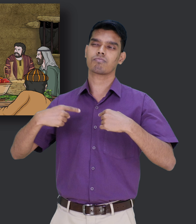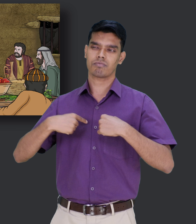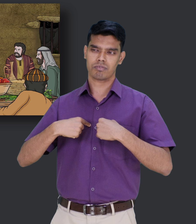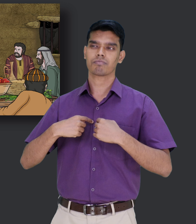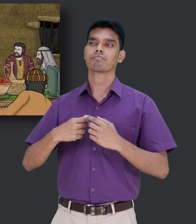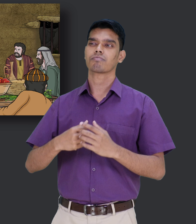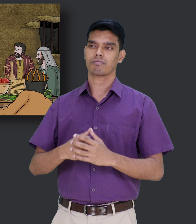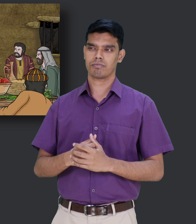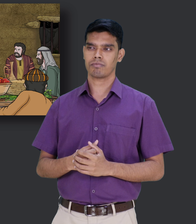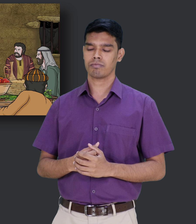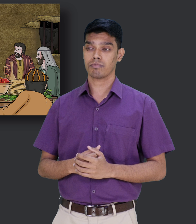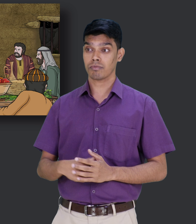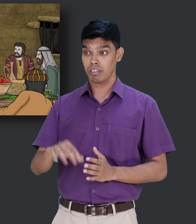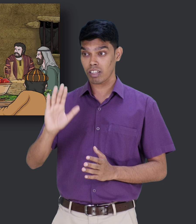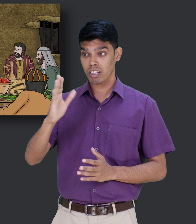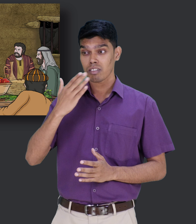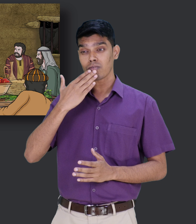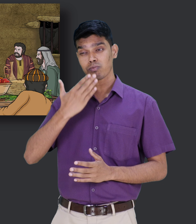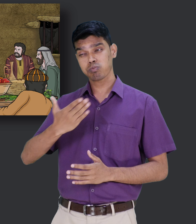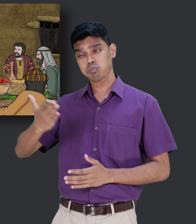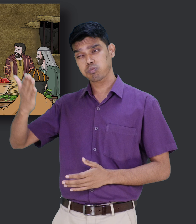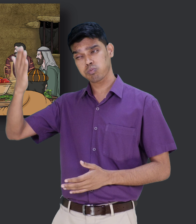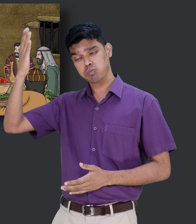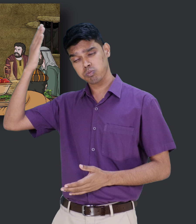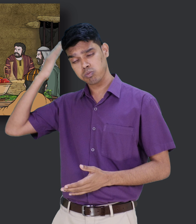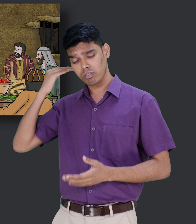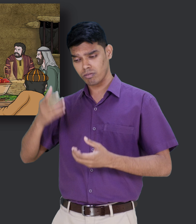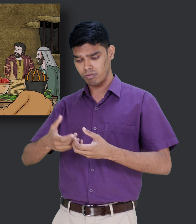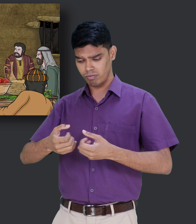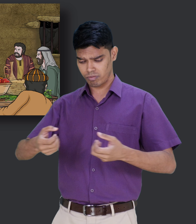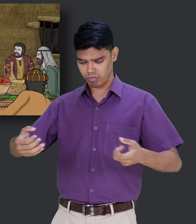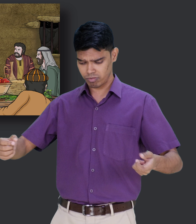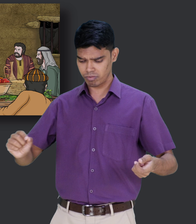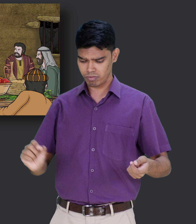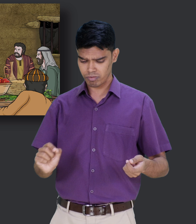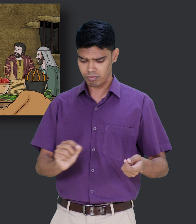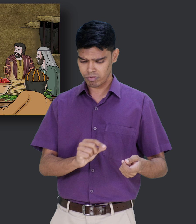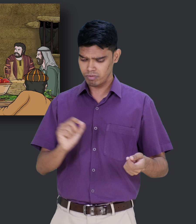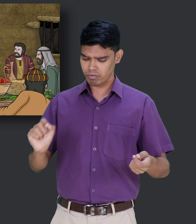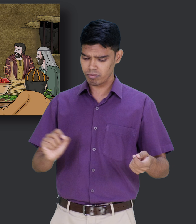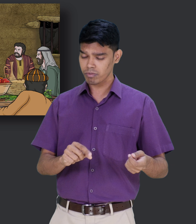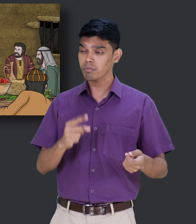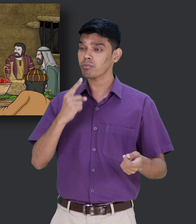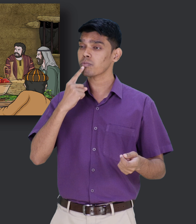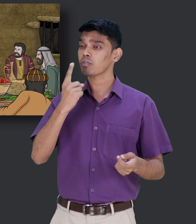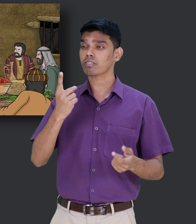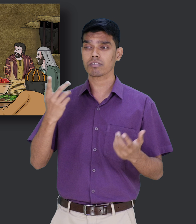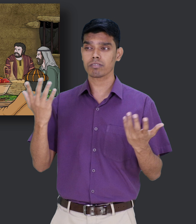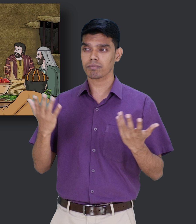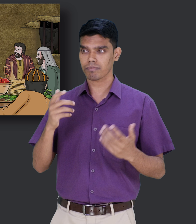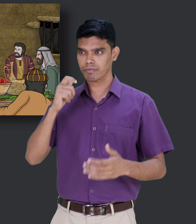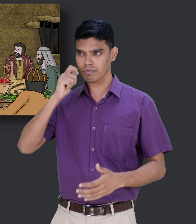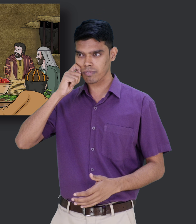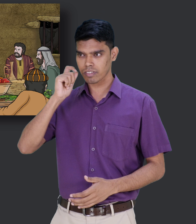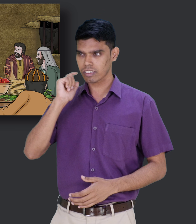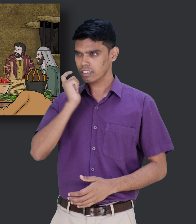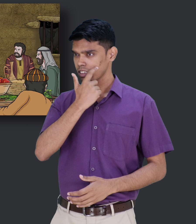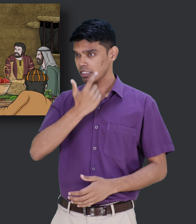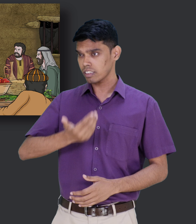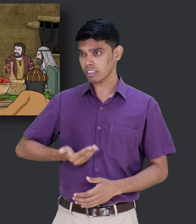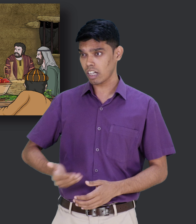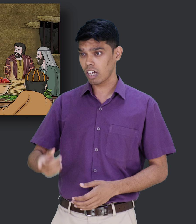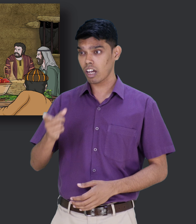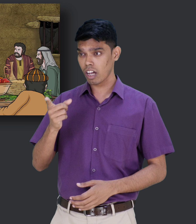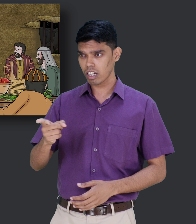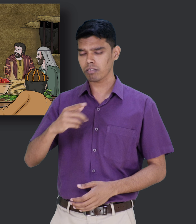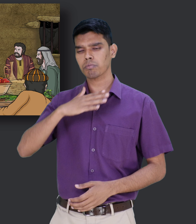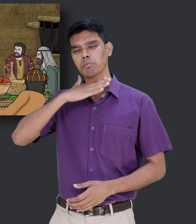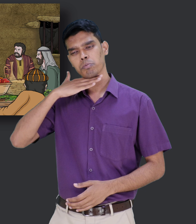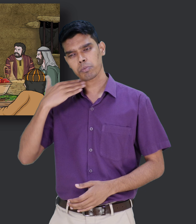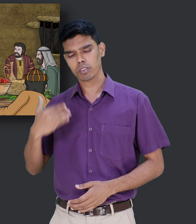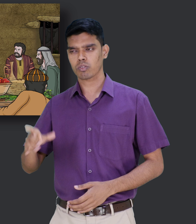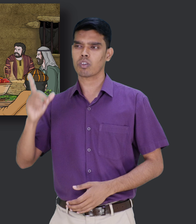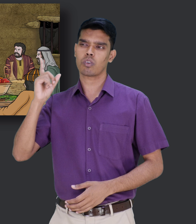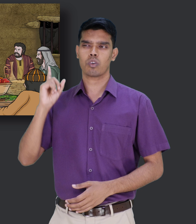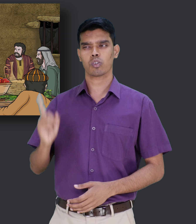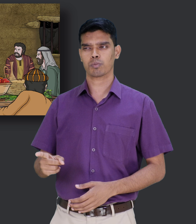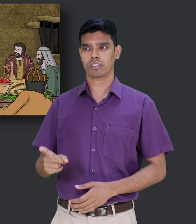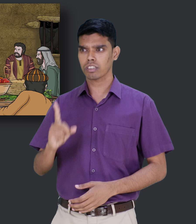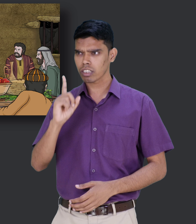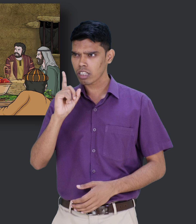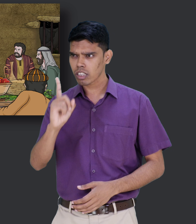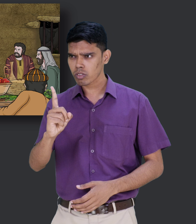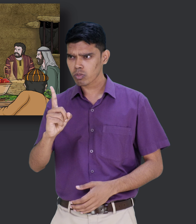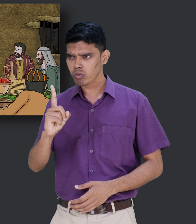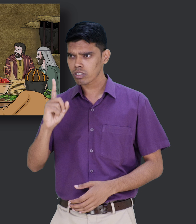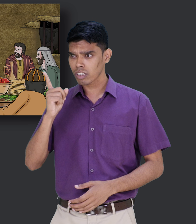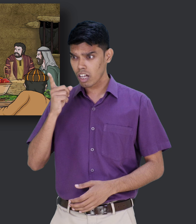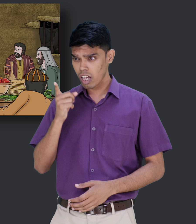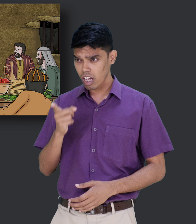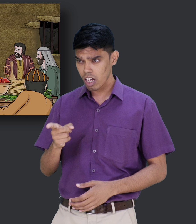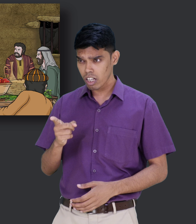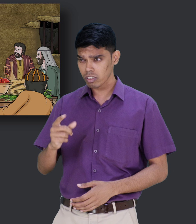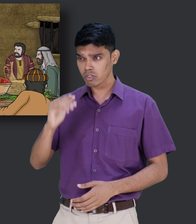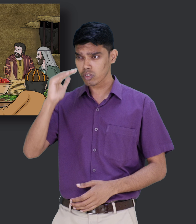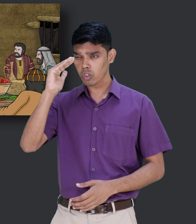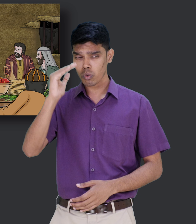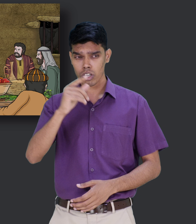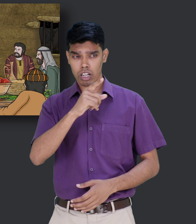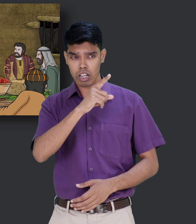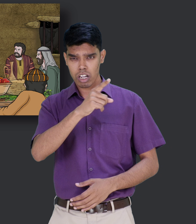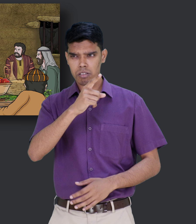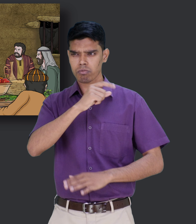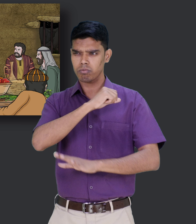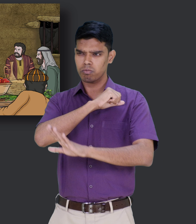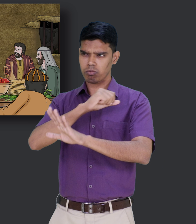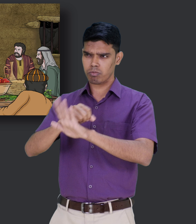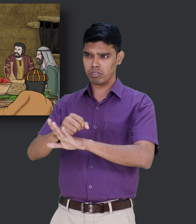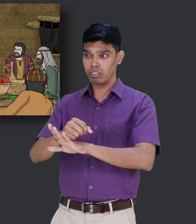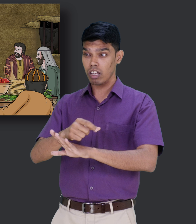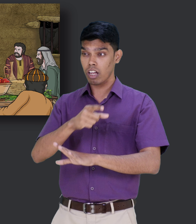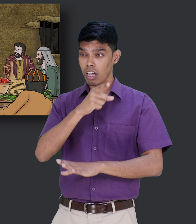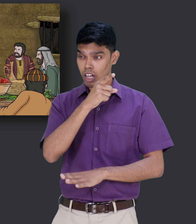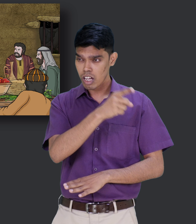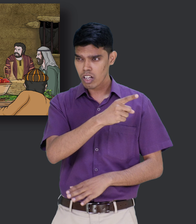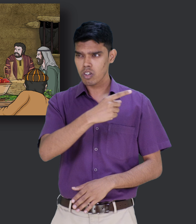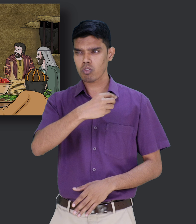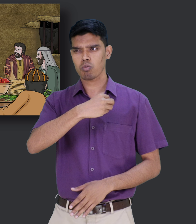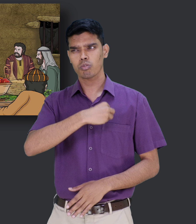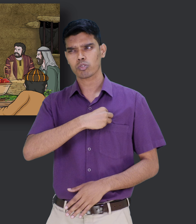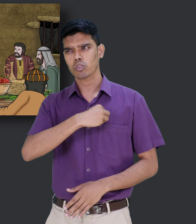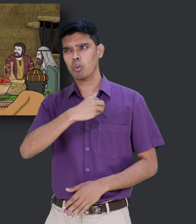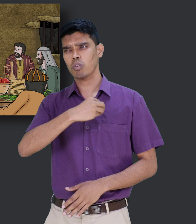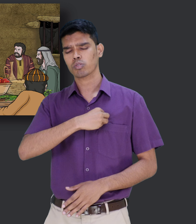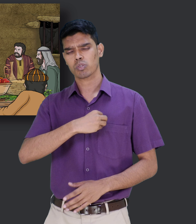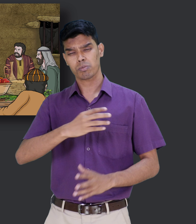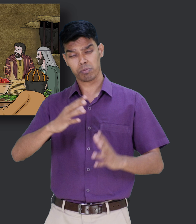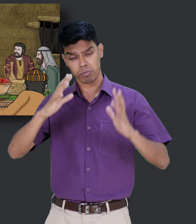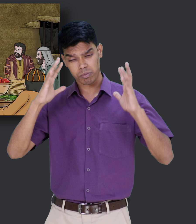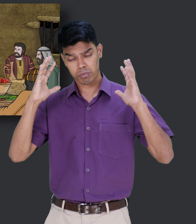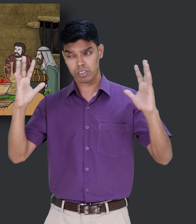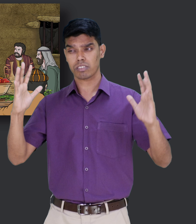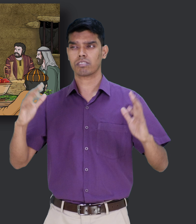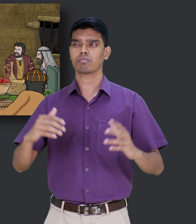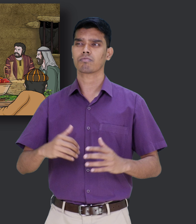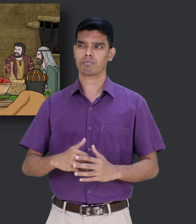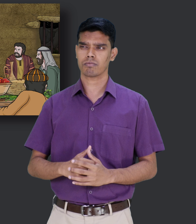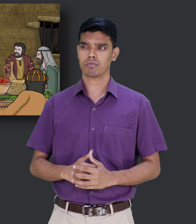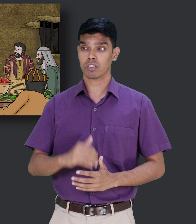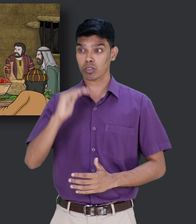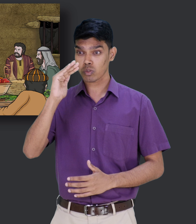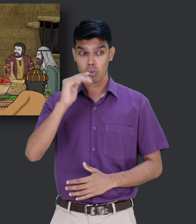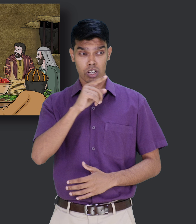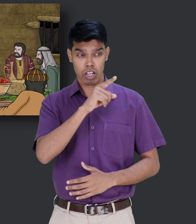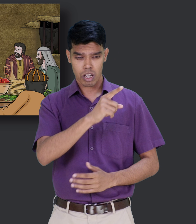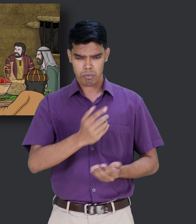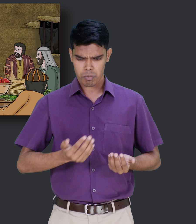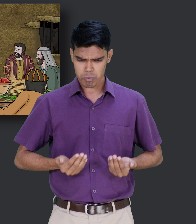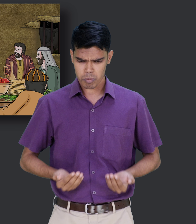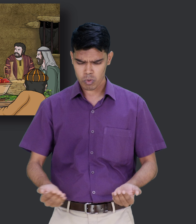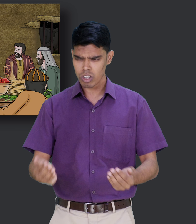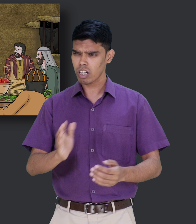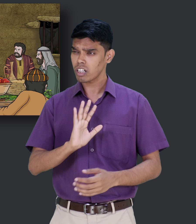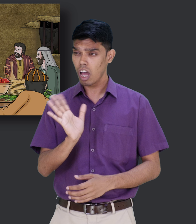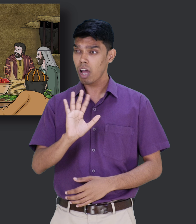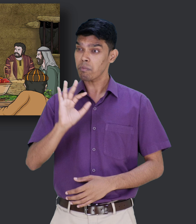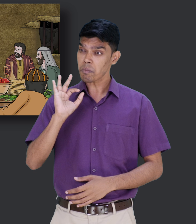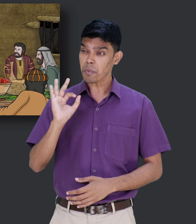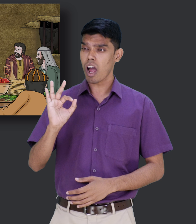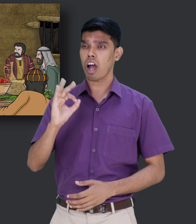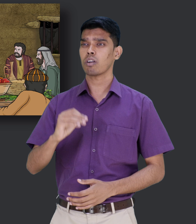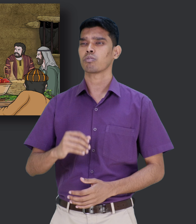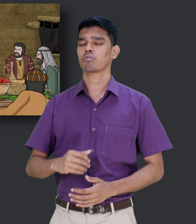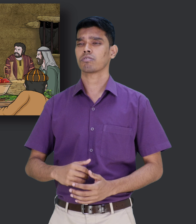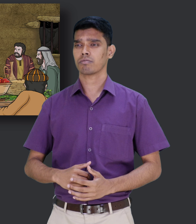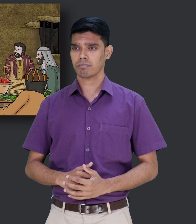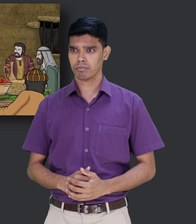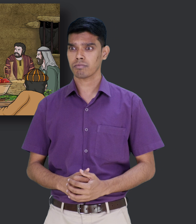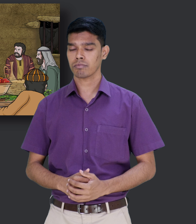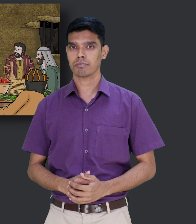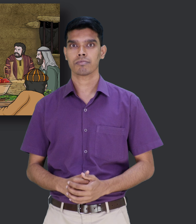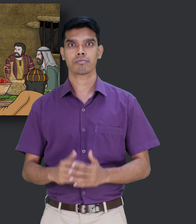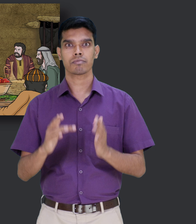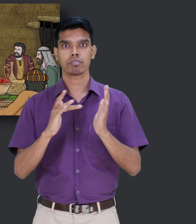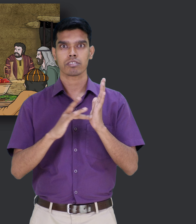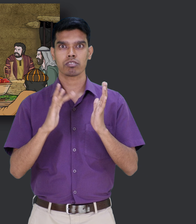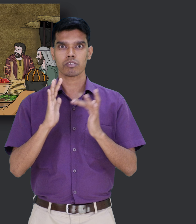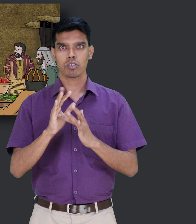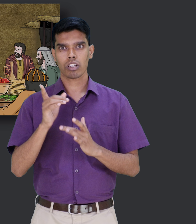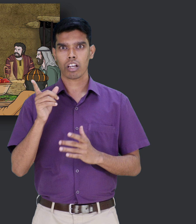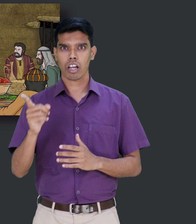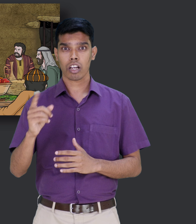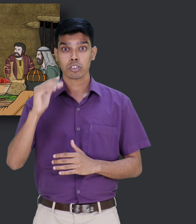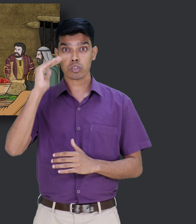The Son of Man will go just as it is written about Him, but woe to that man by whom He is betrayed.